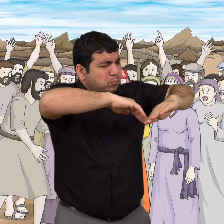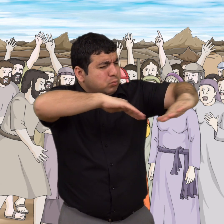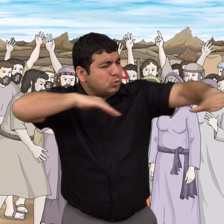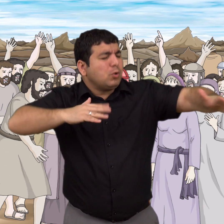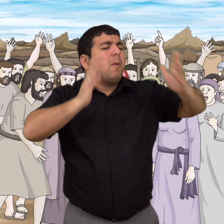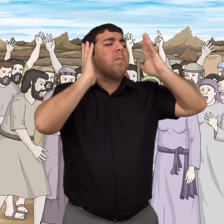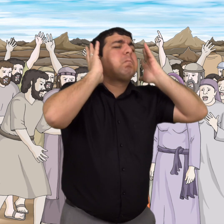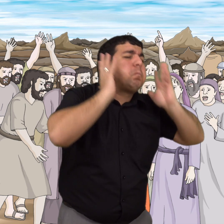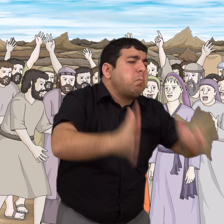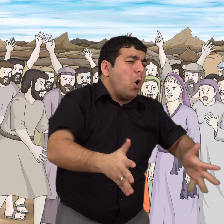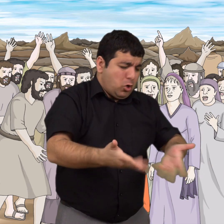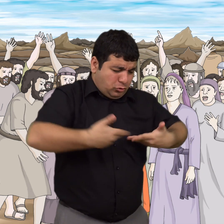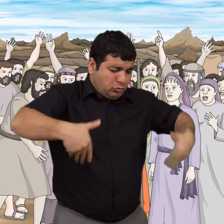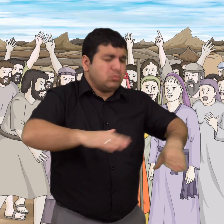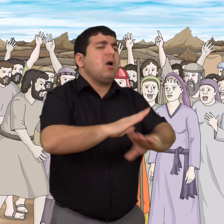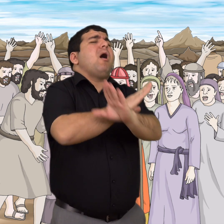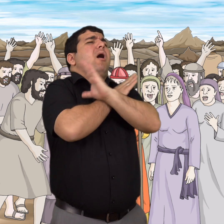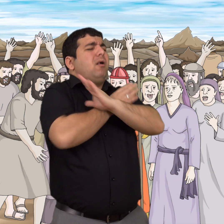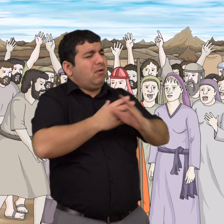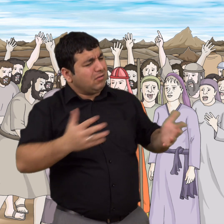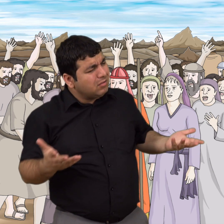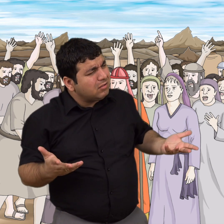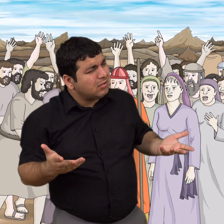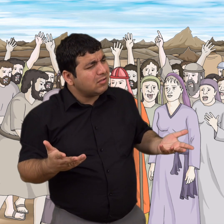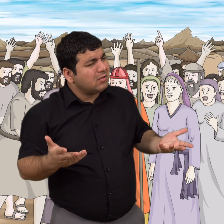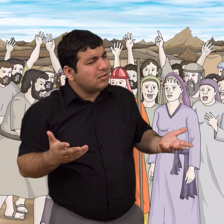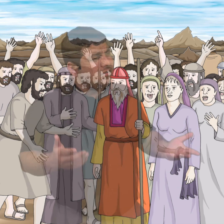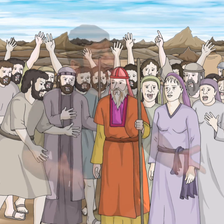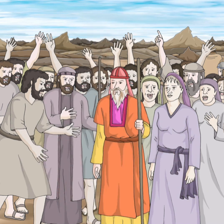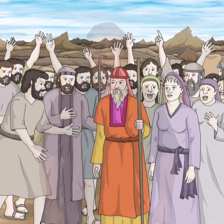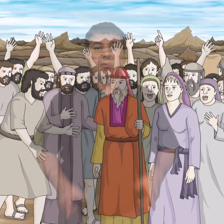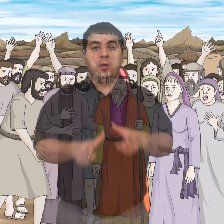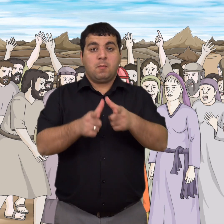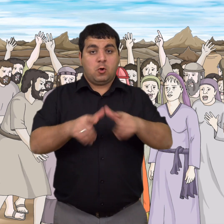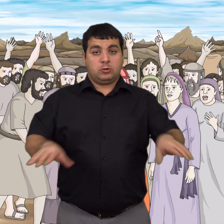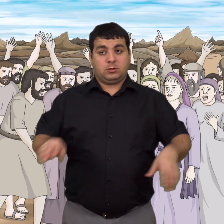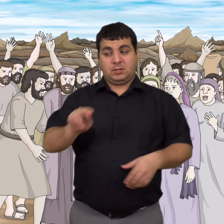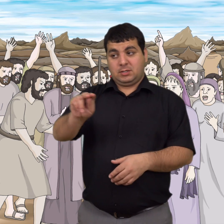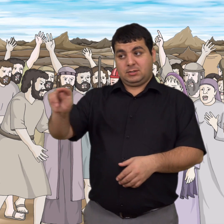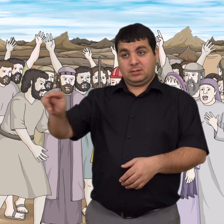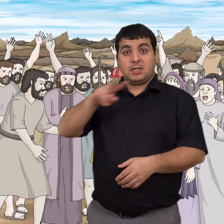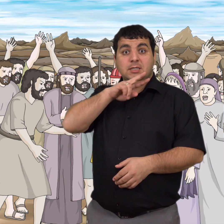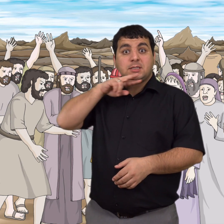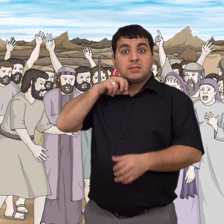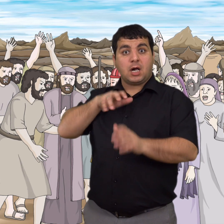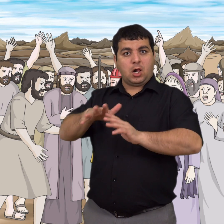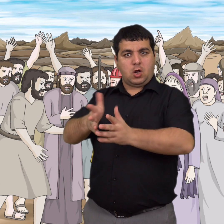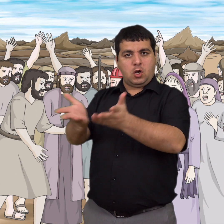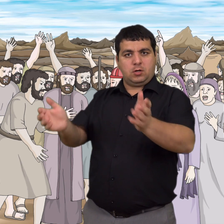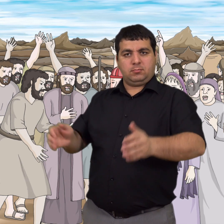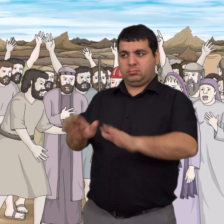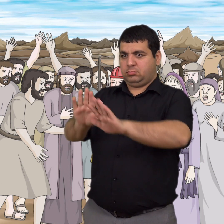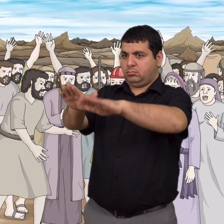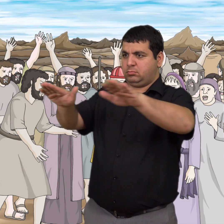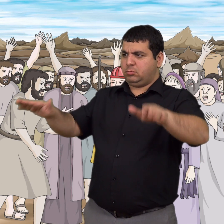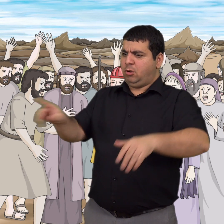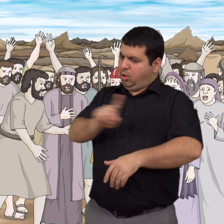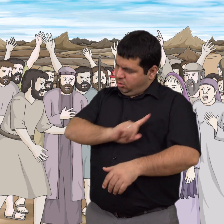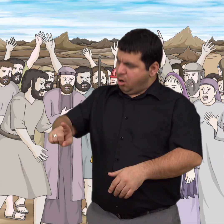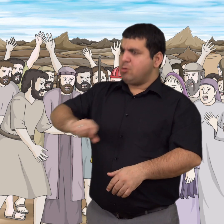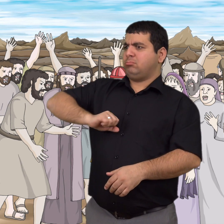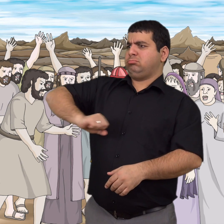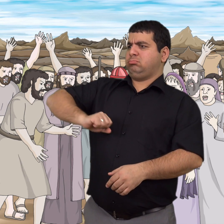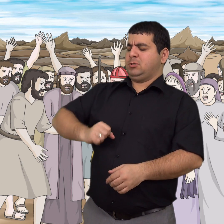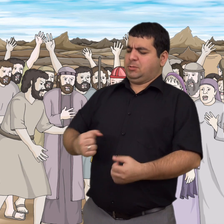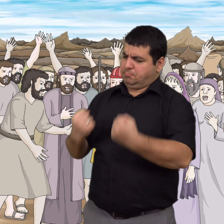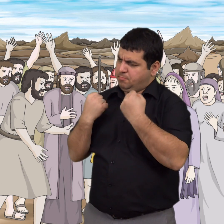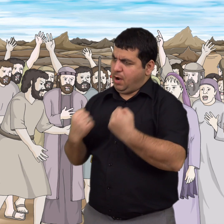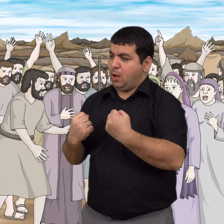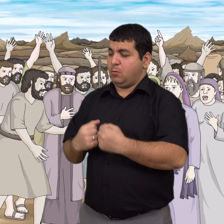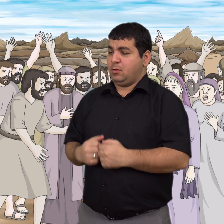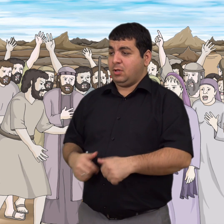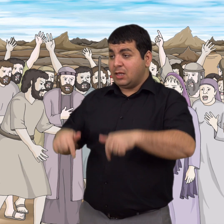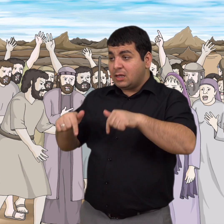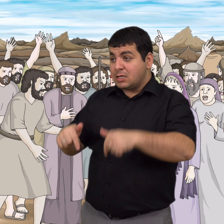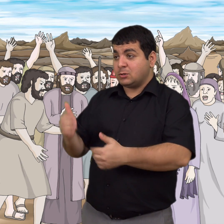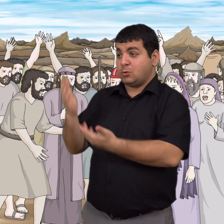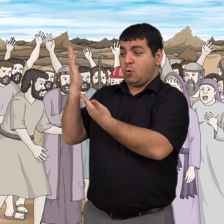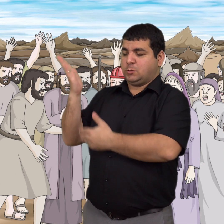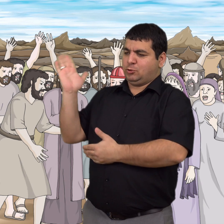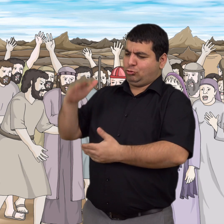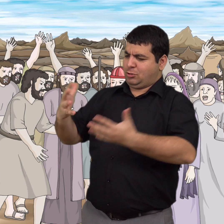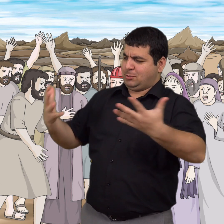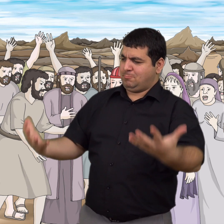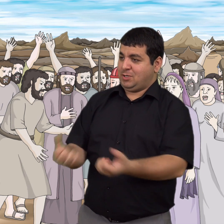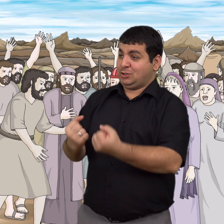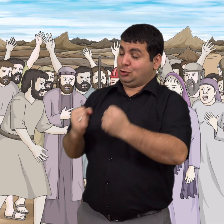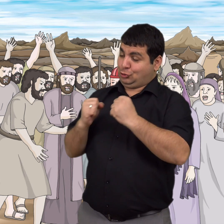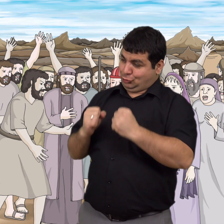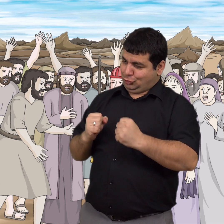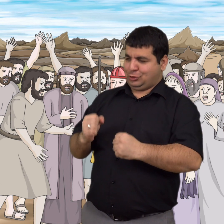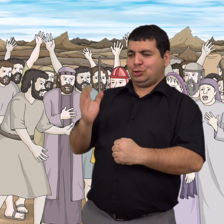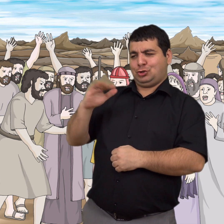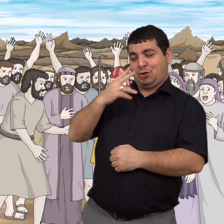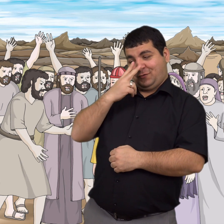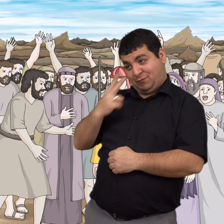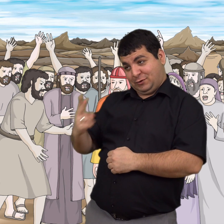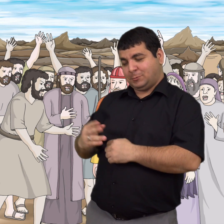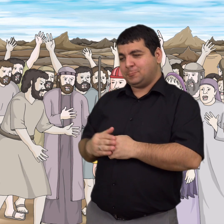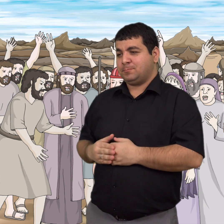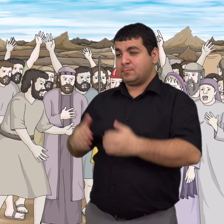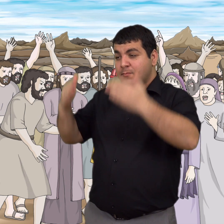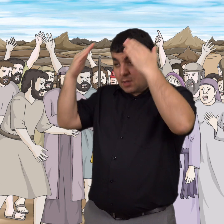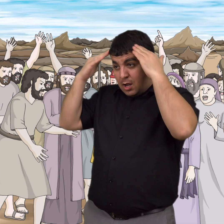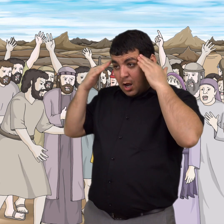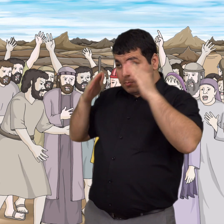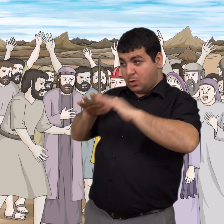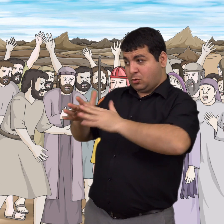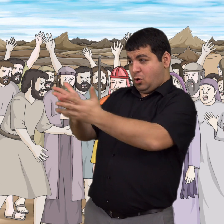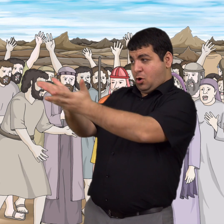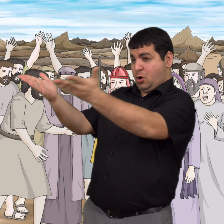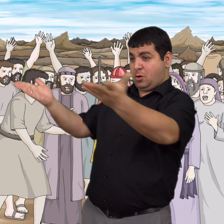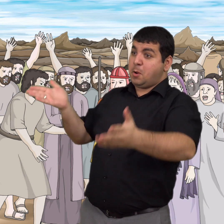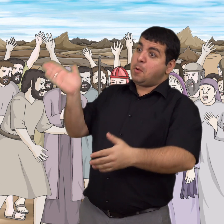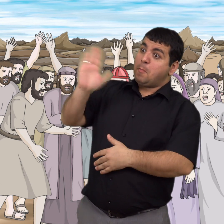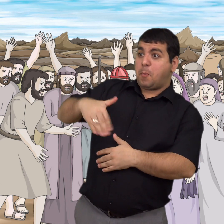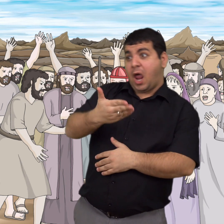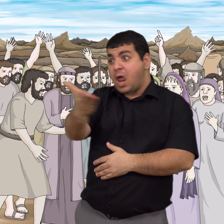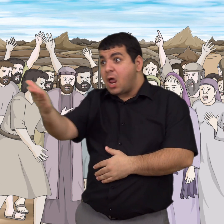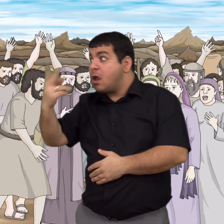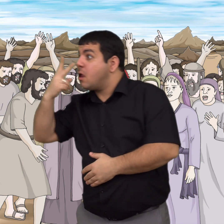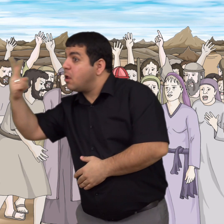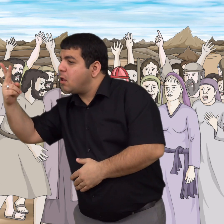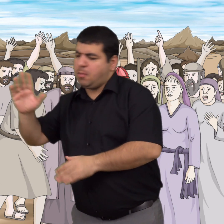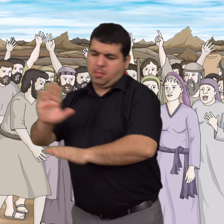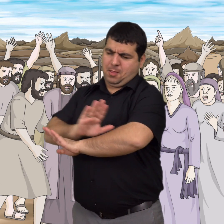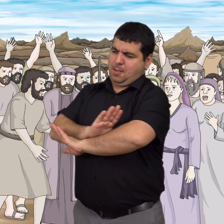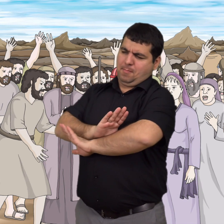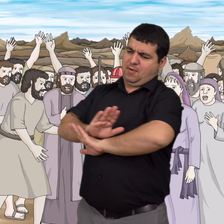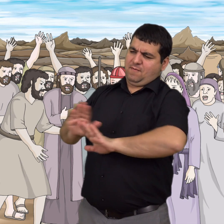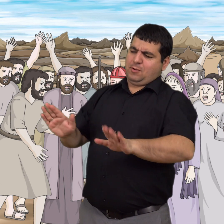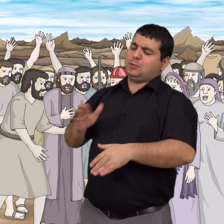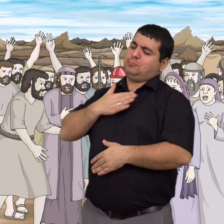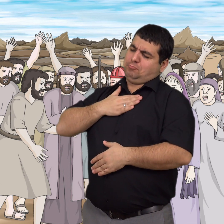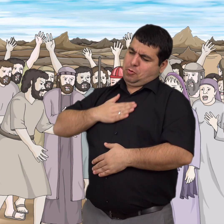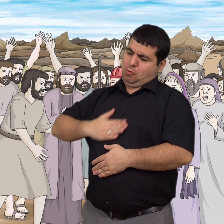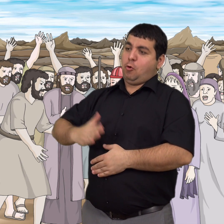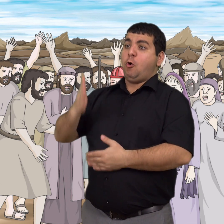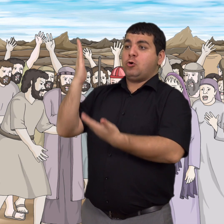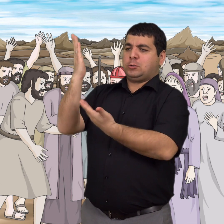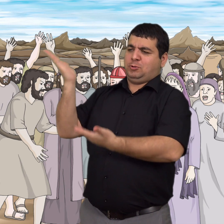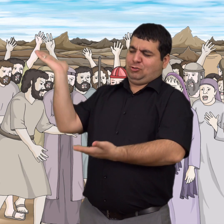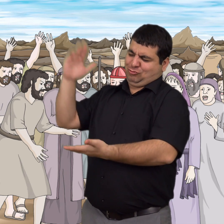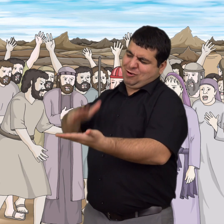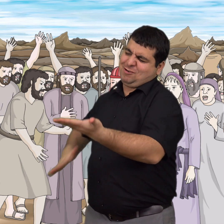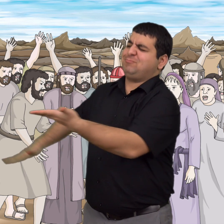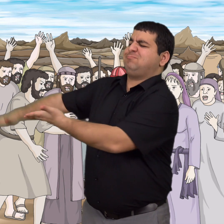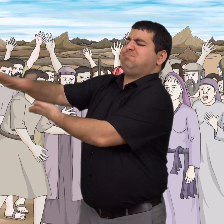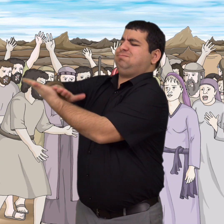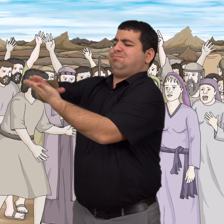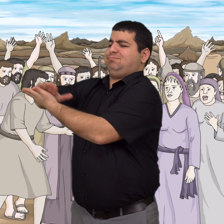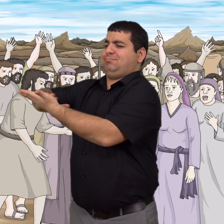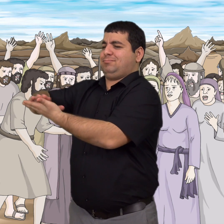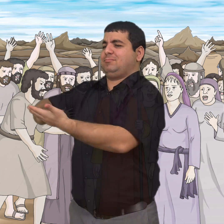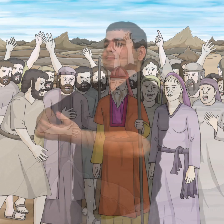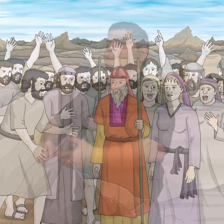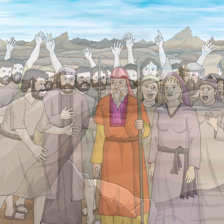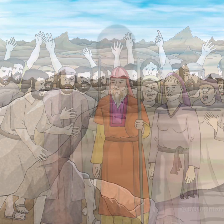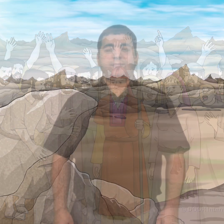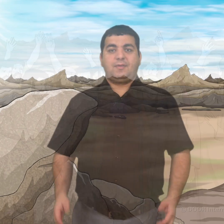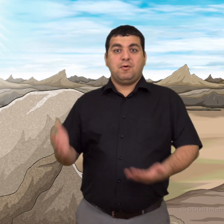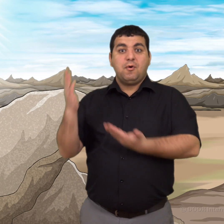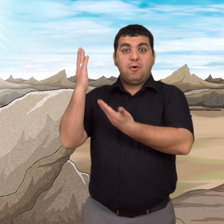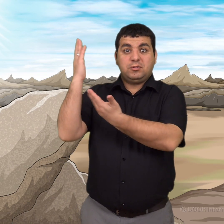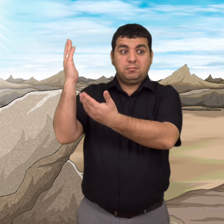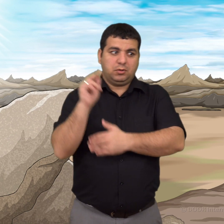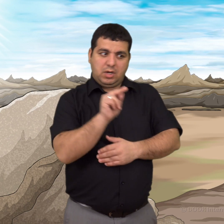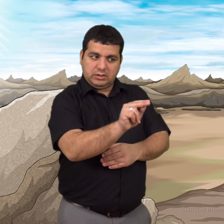But Moses told the people, “Do not be afraid. Stand firm and you will see the LORD’s salvation, which He will accomplish for you today; for the Egyptians you see today, you will never see again.